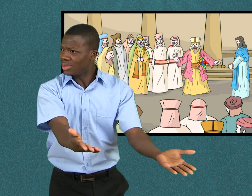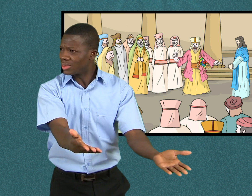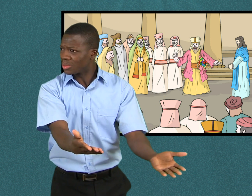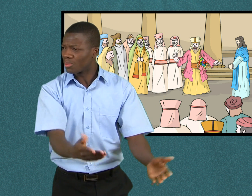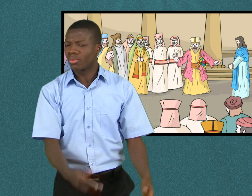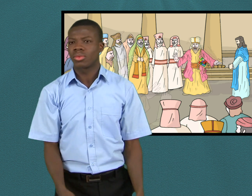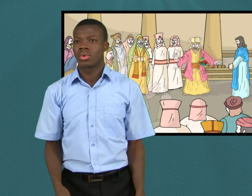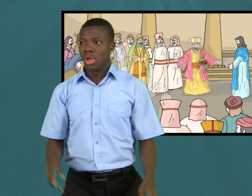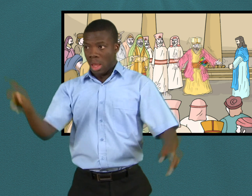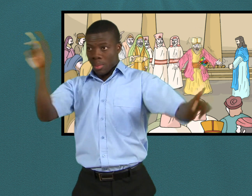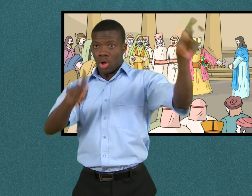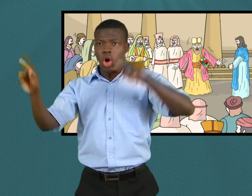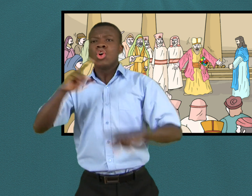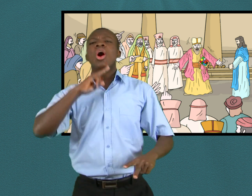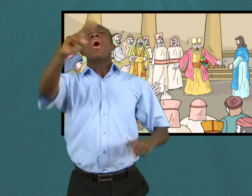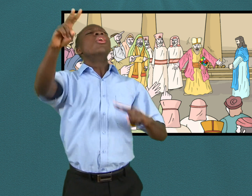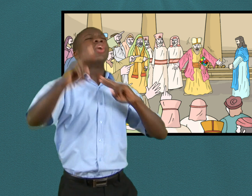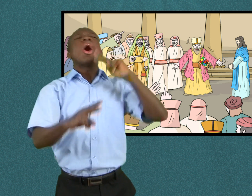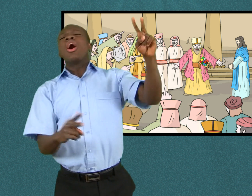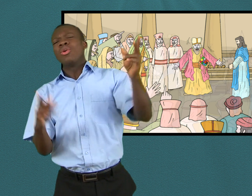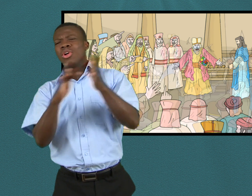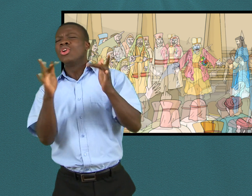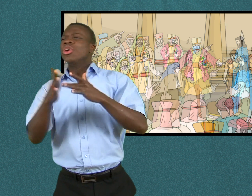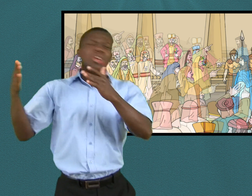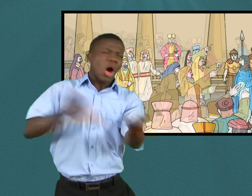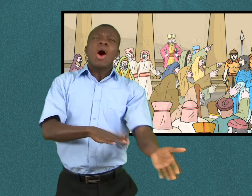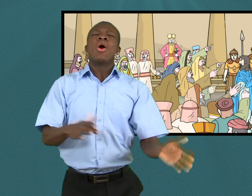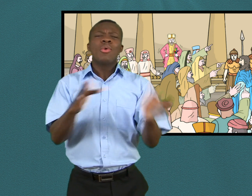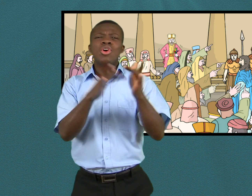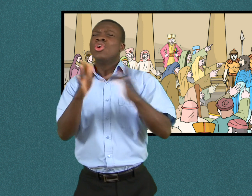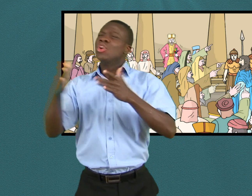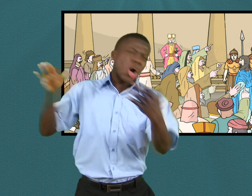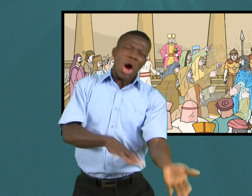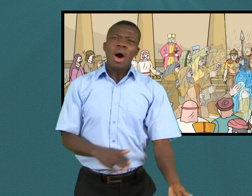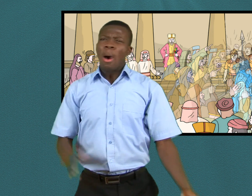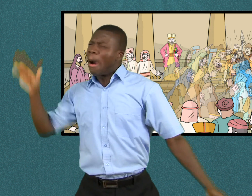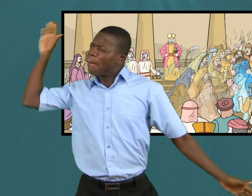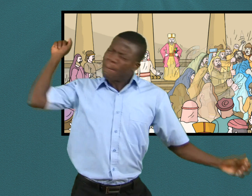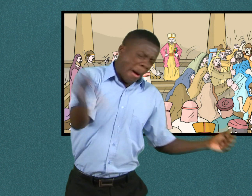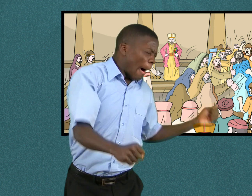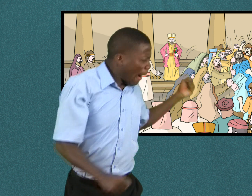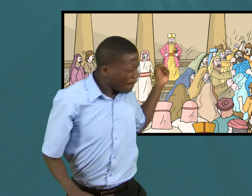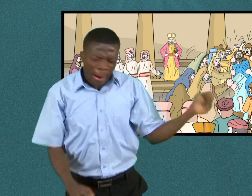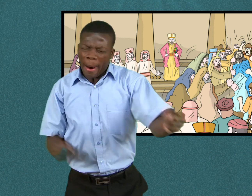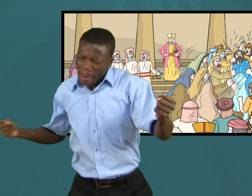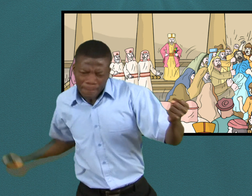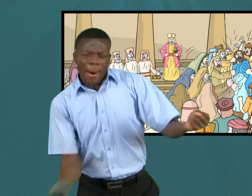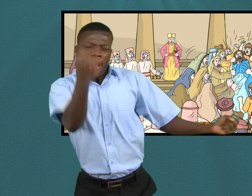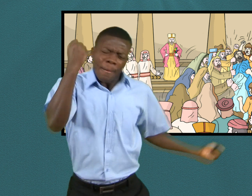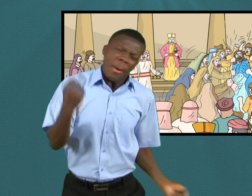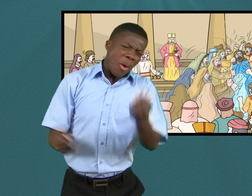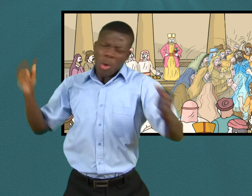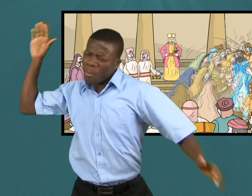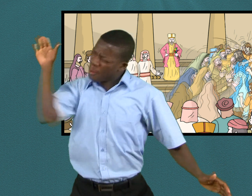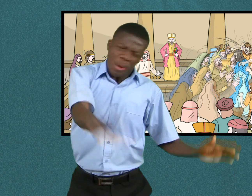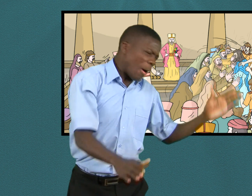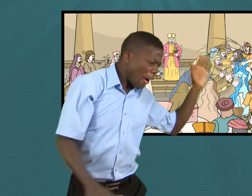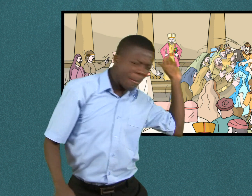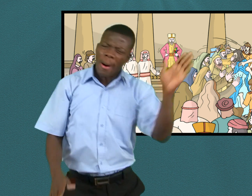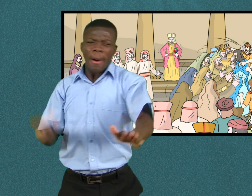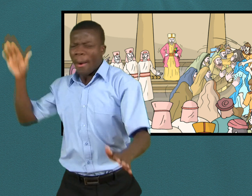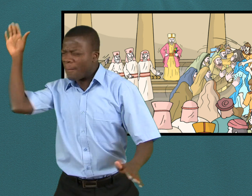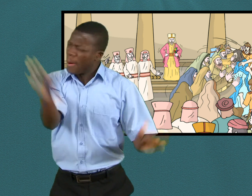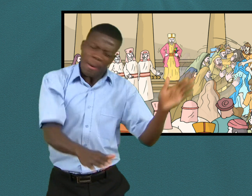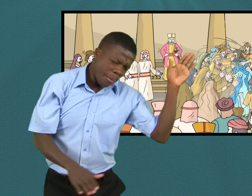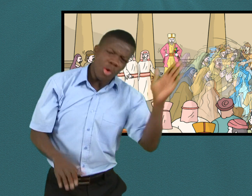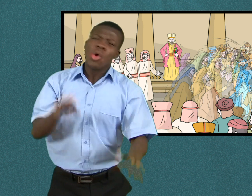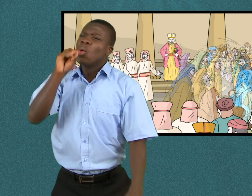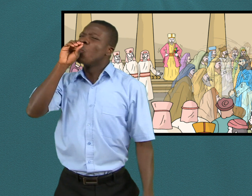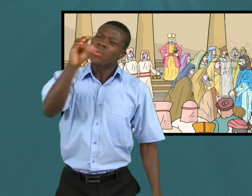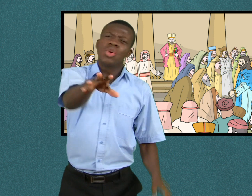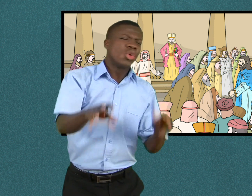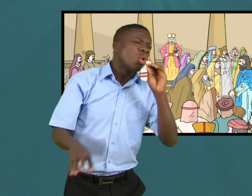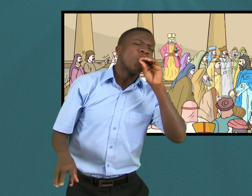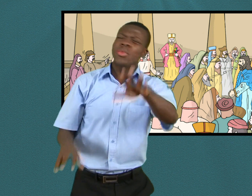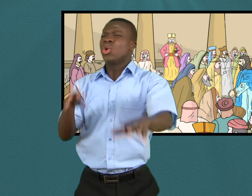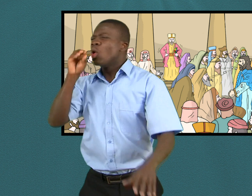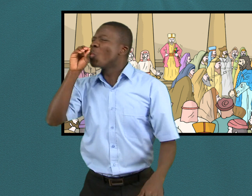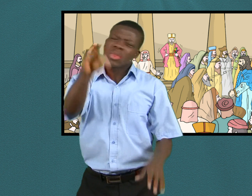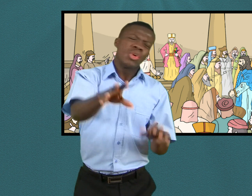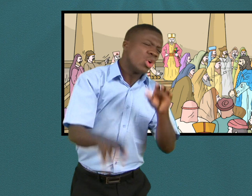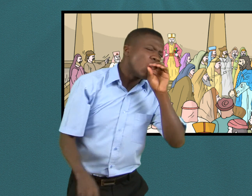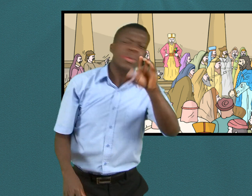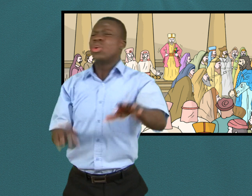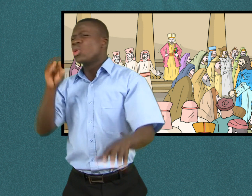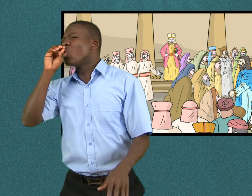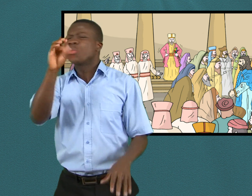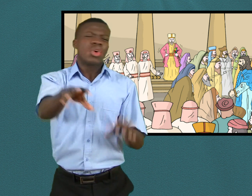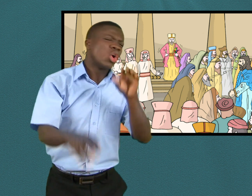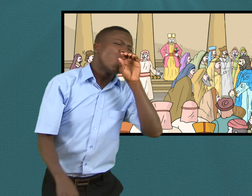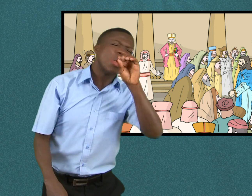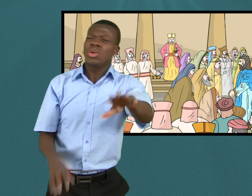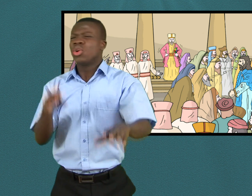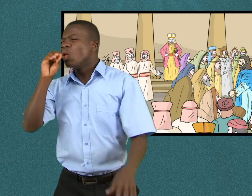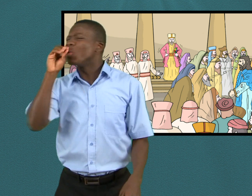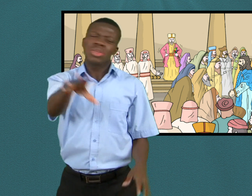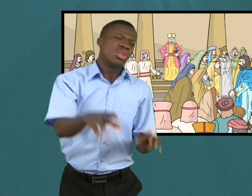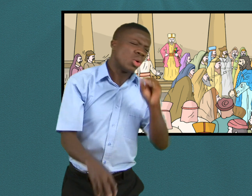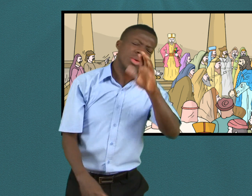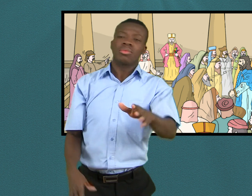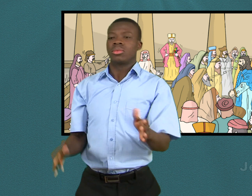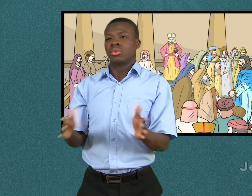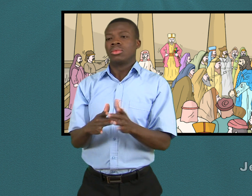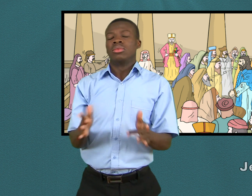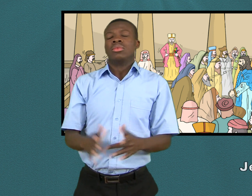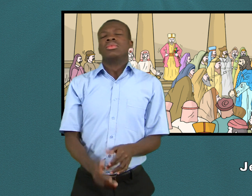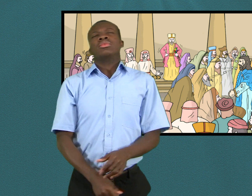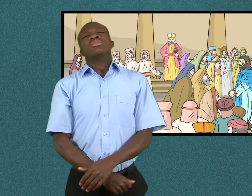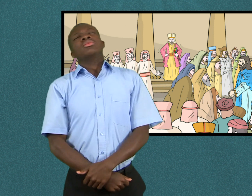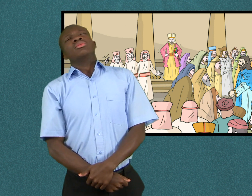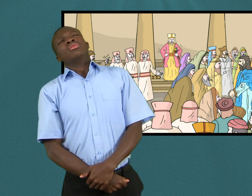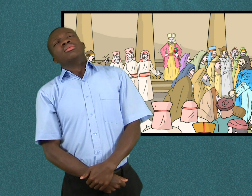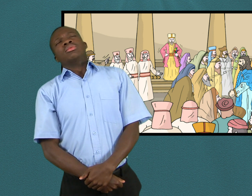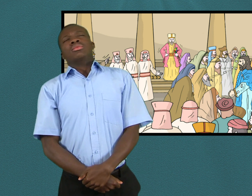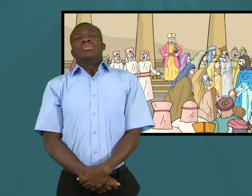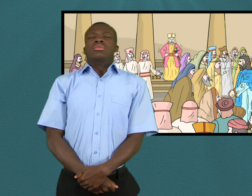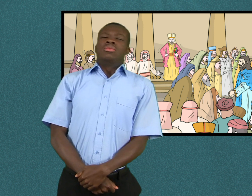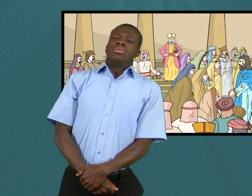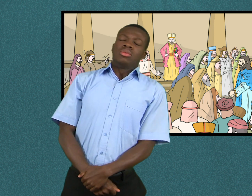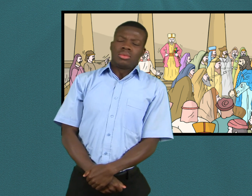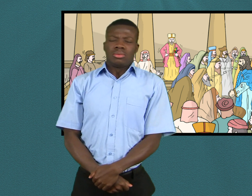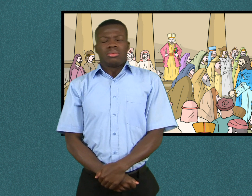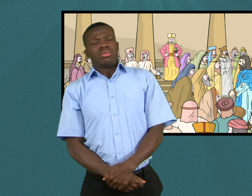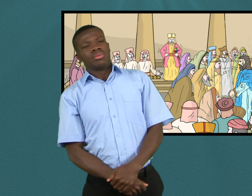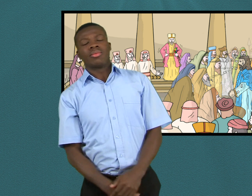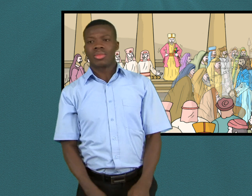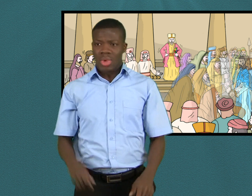Then they spit in His face and struck Him.